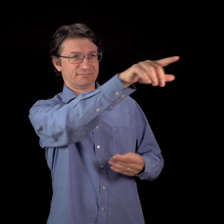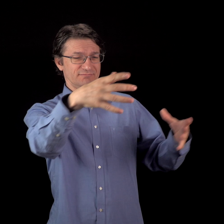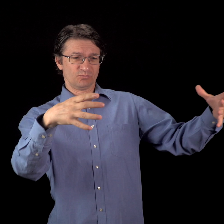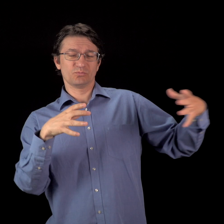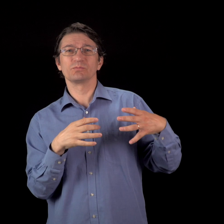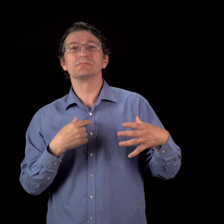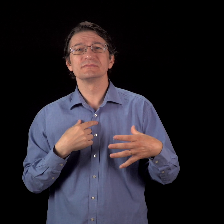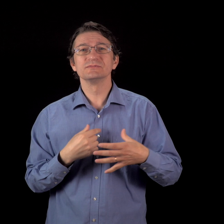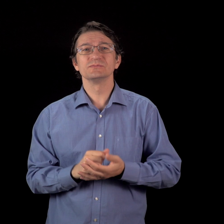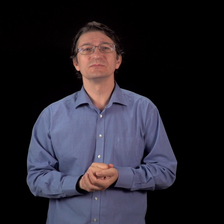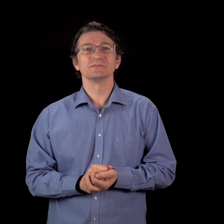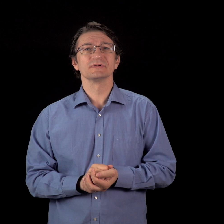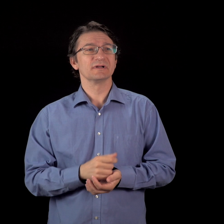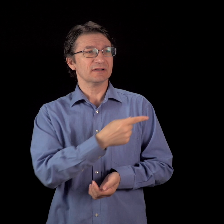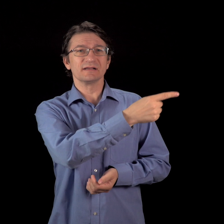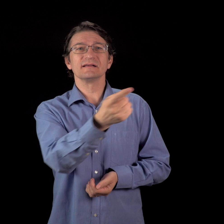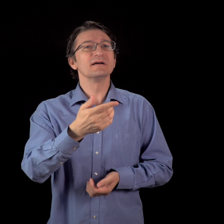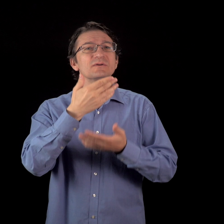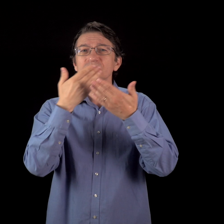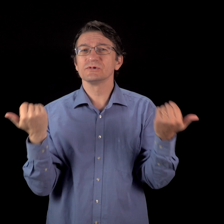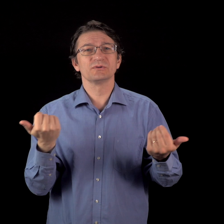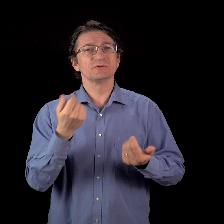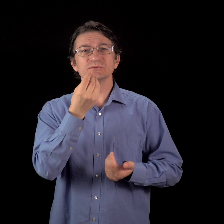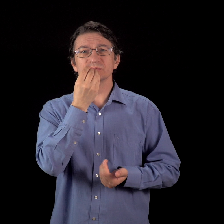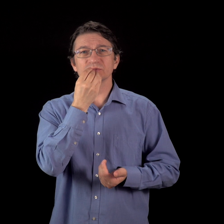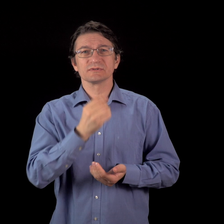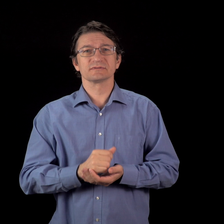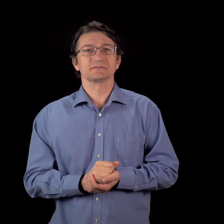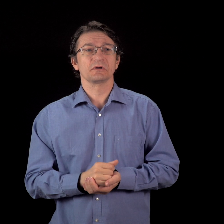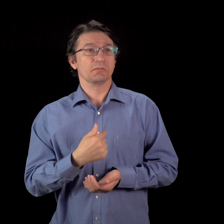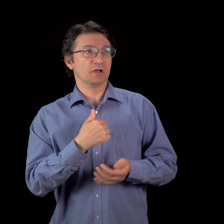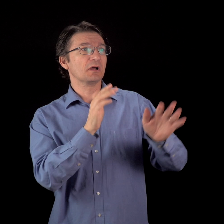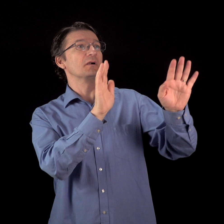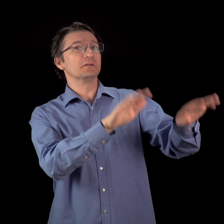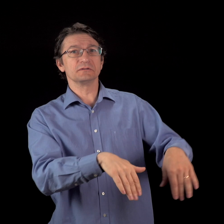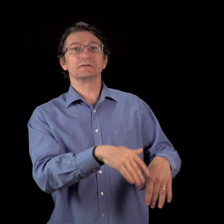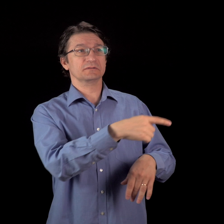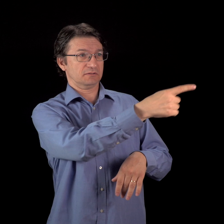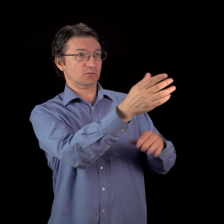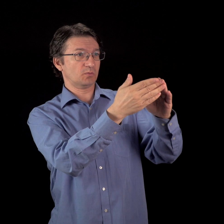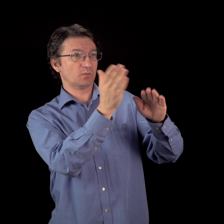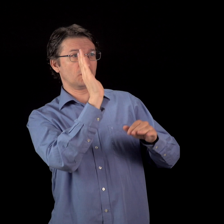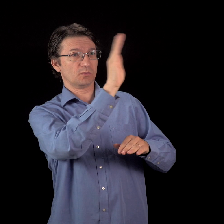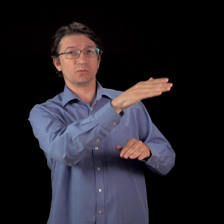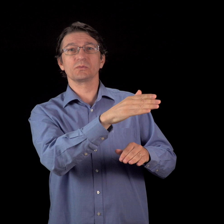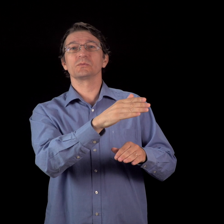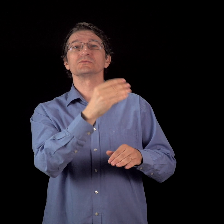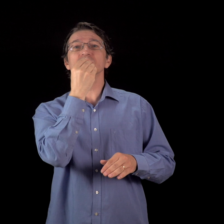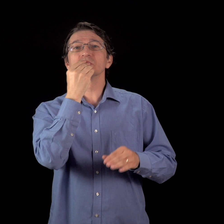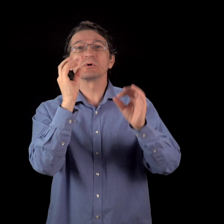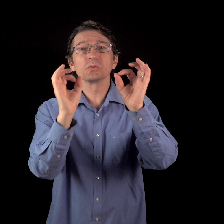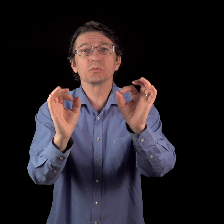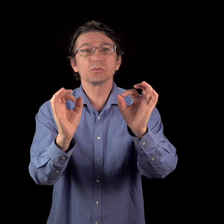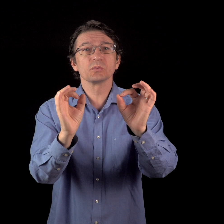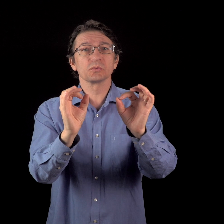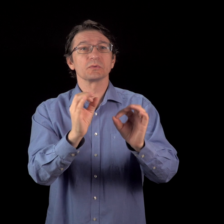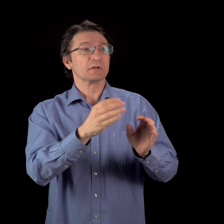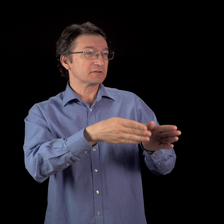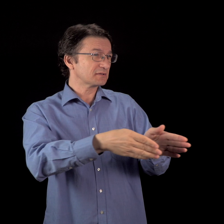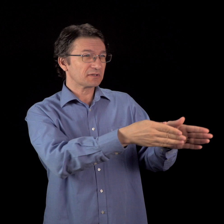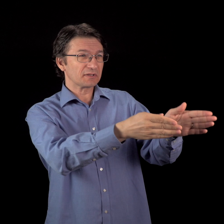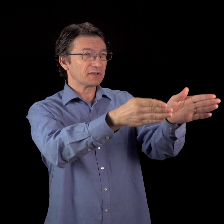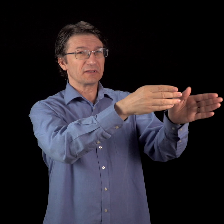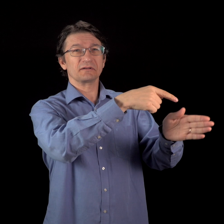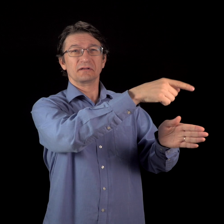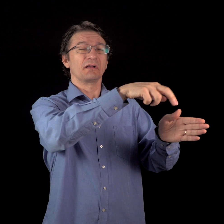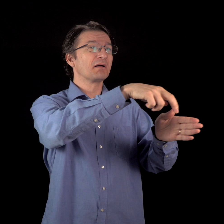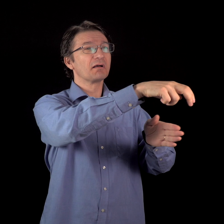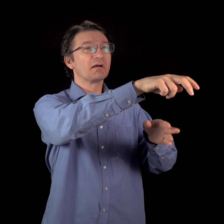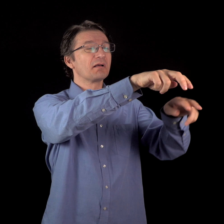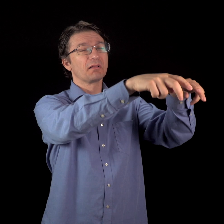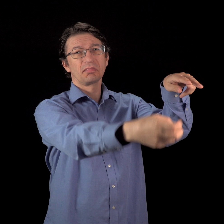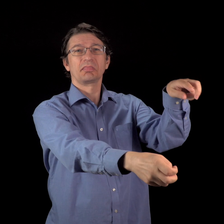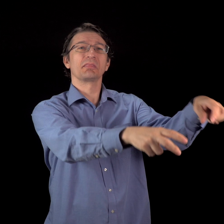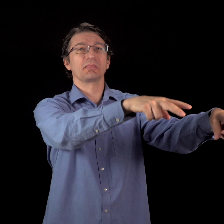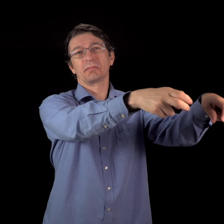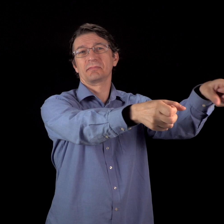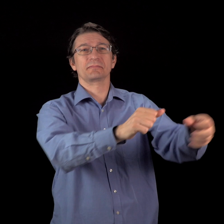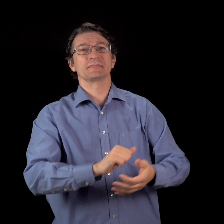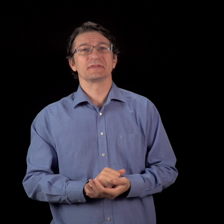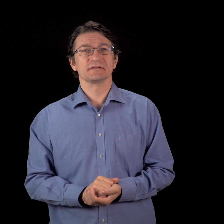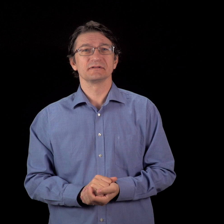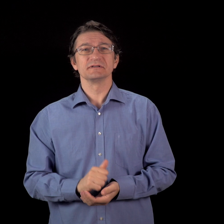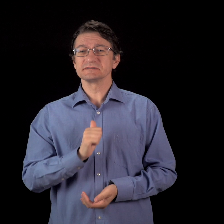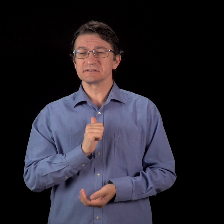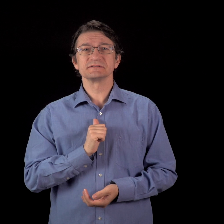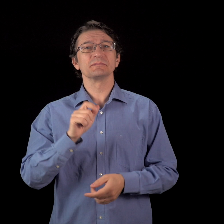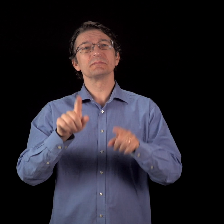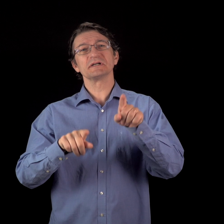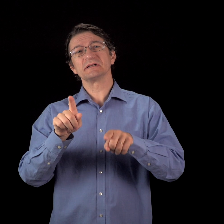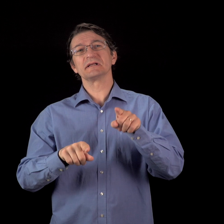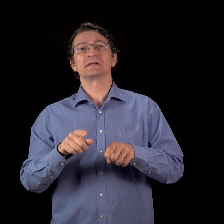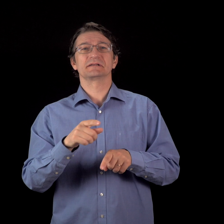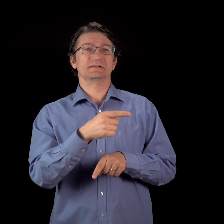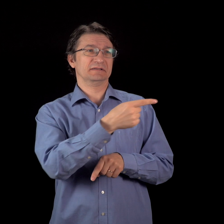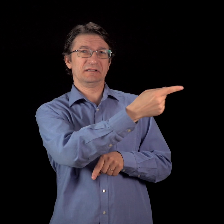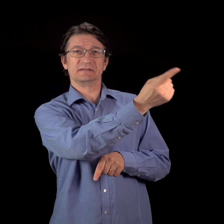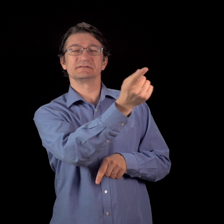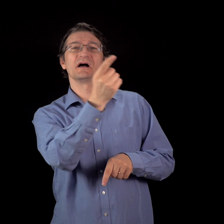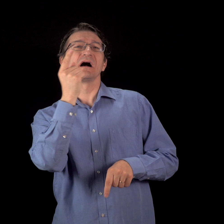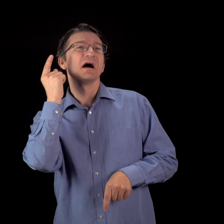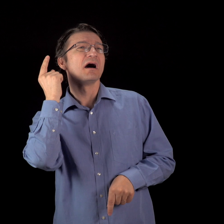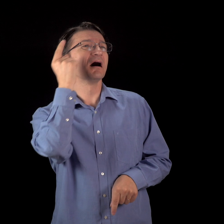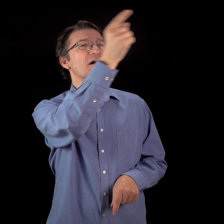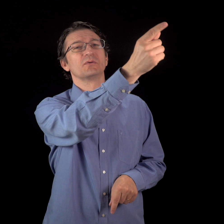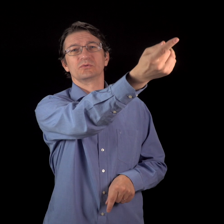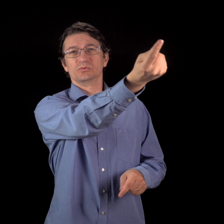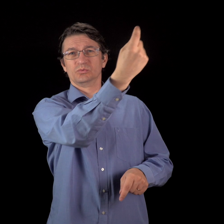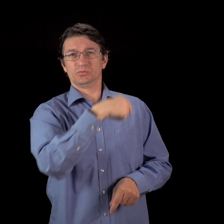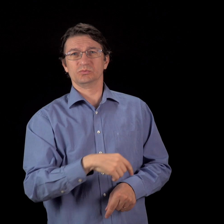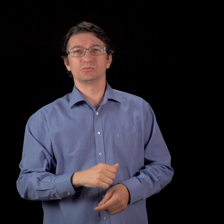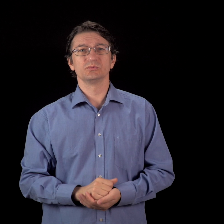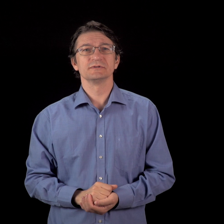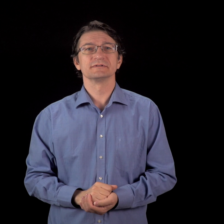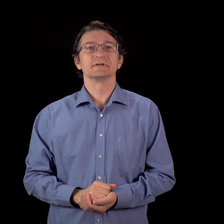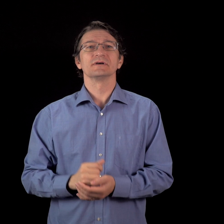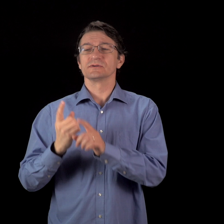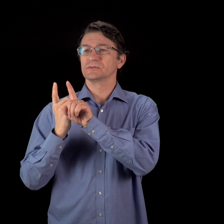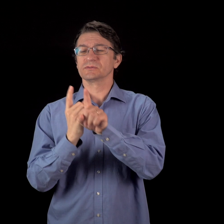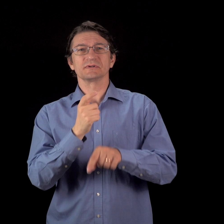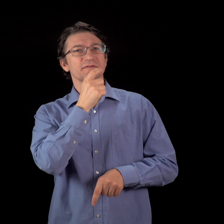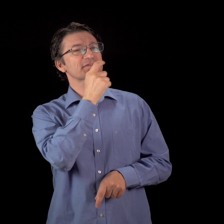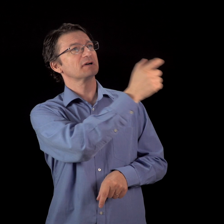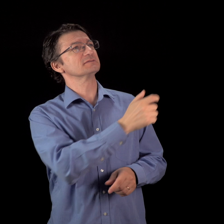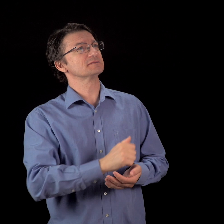If I send them home hungry, they will faint along the way. For some of them have come a great distance.”